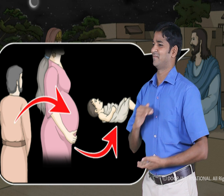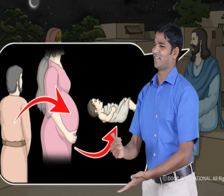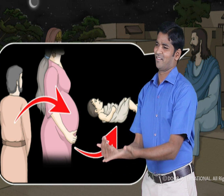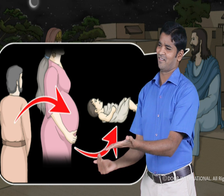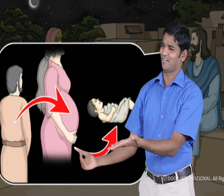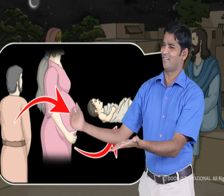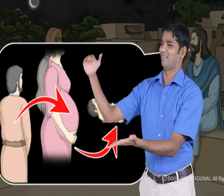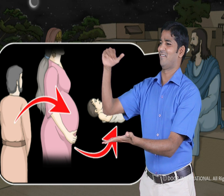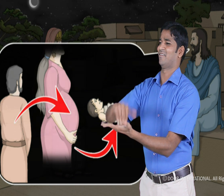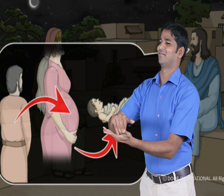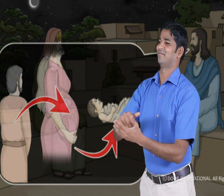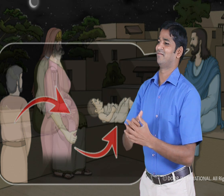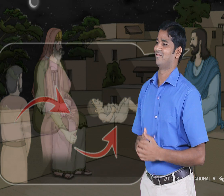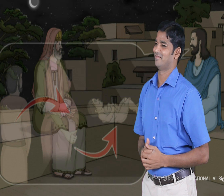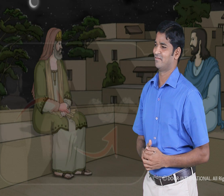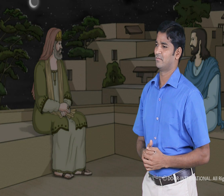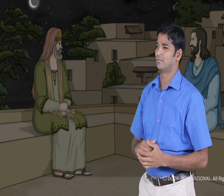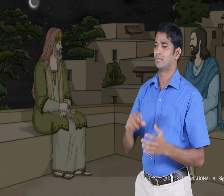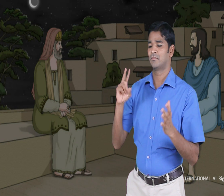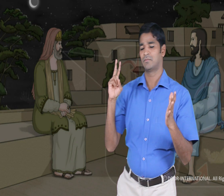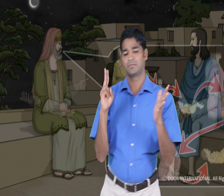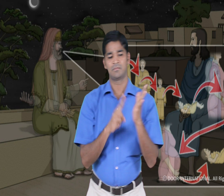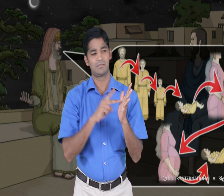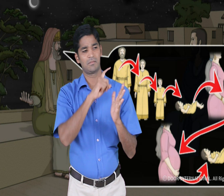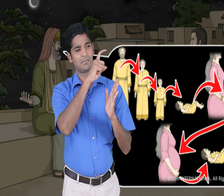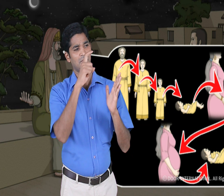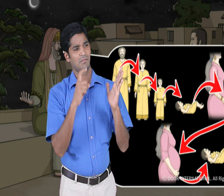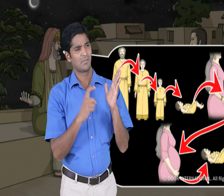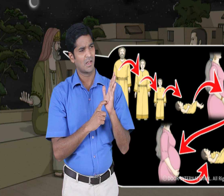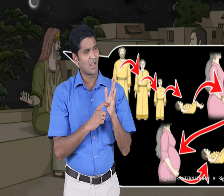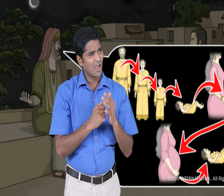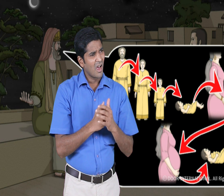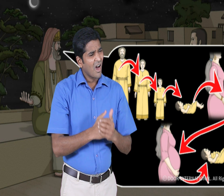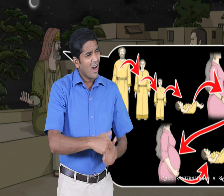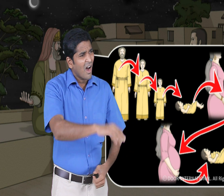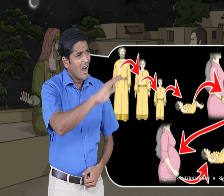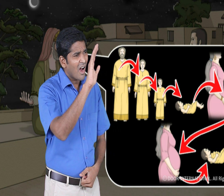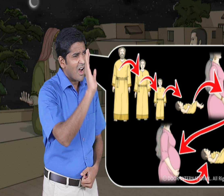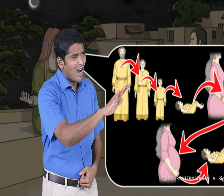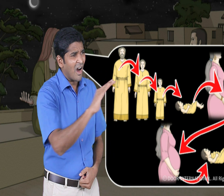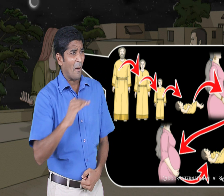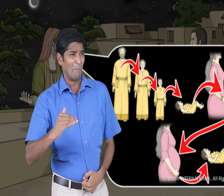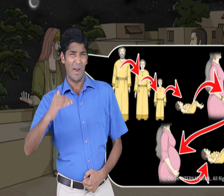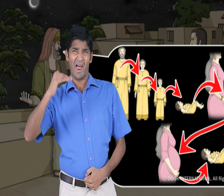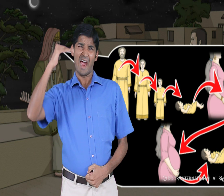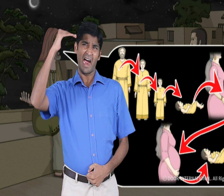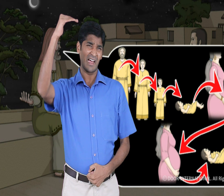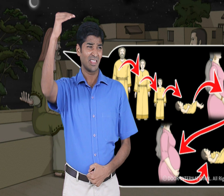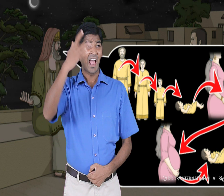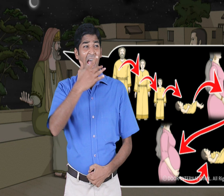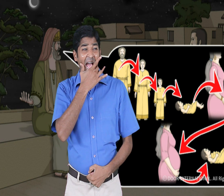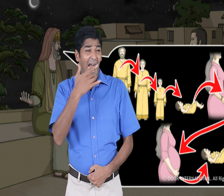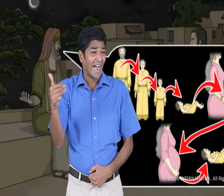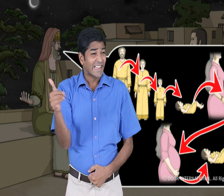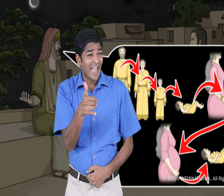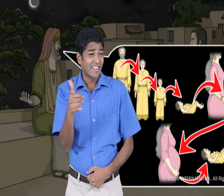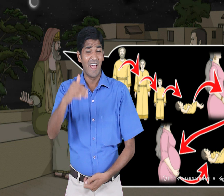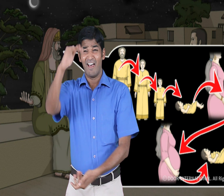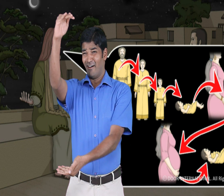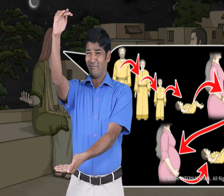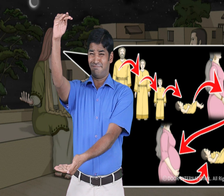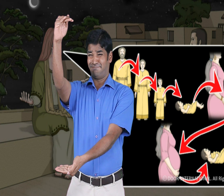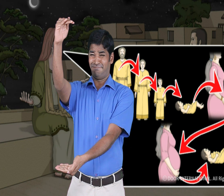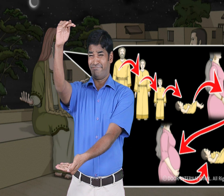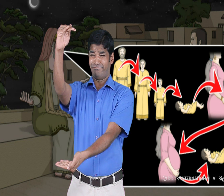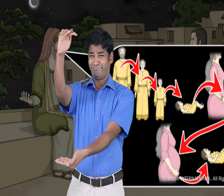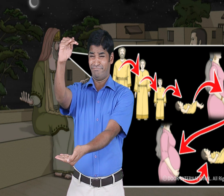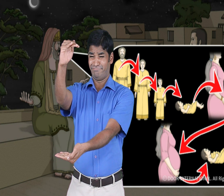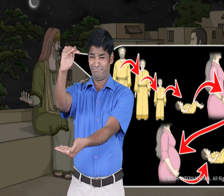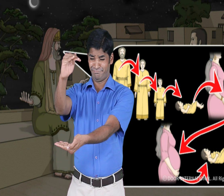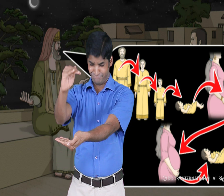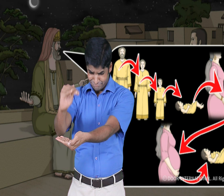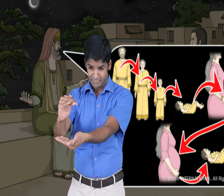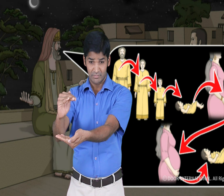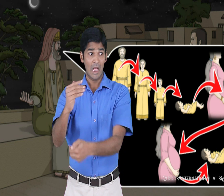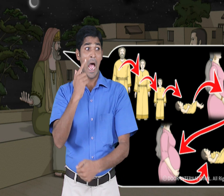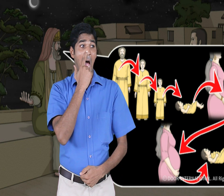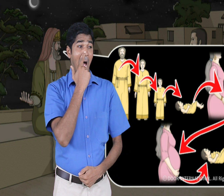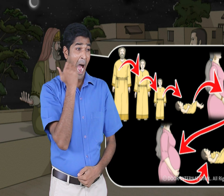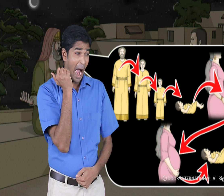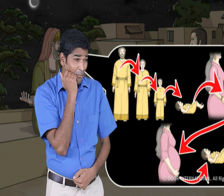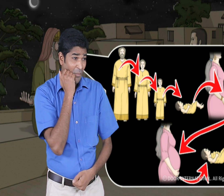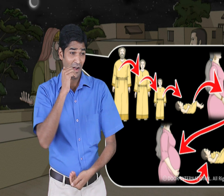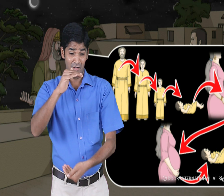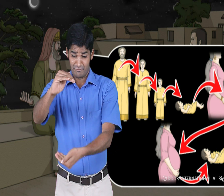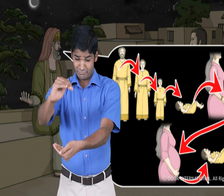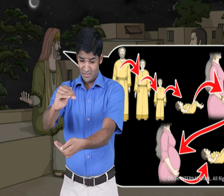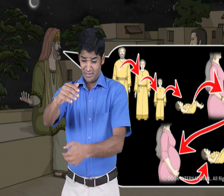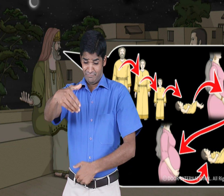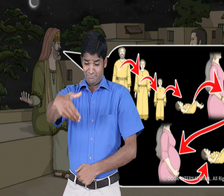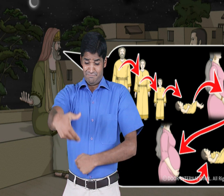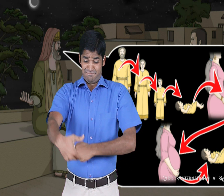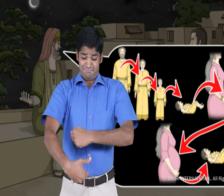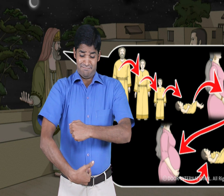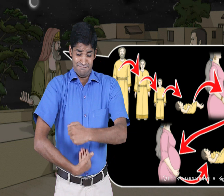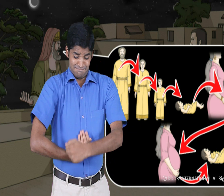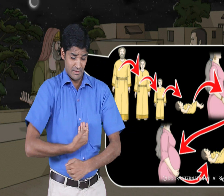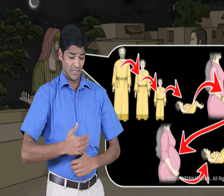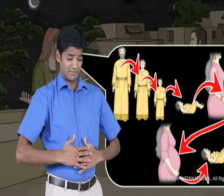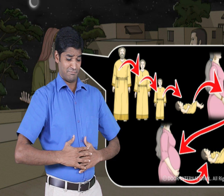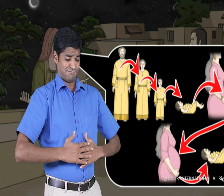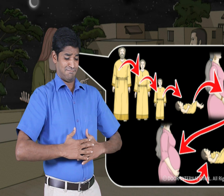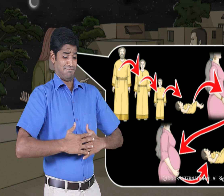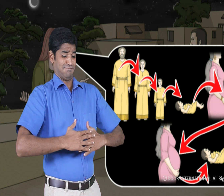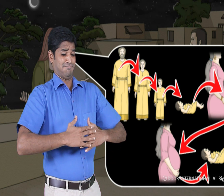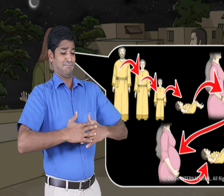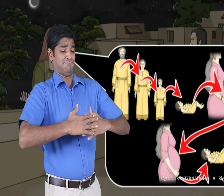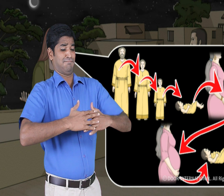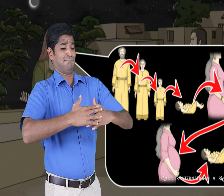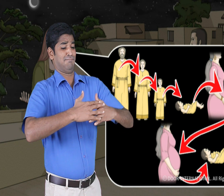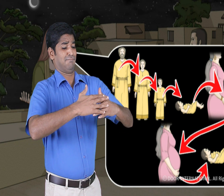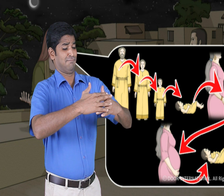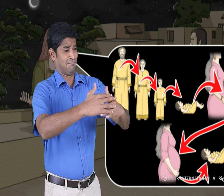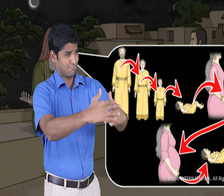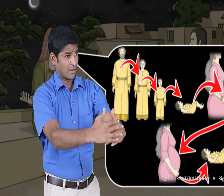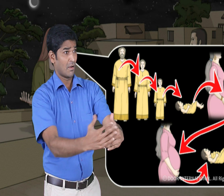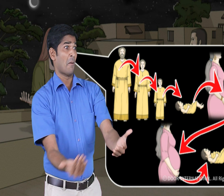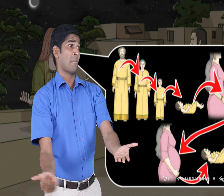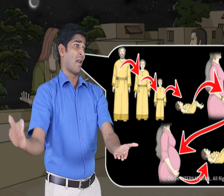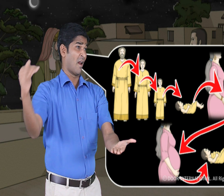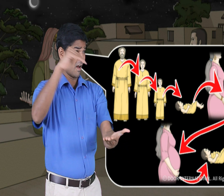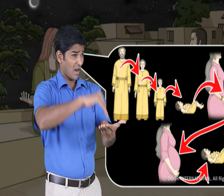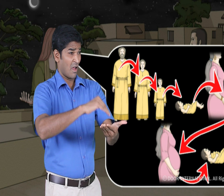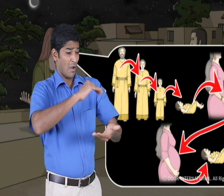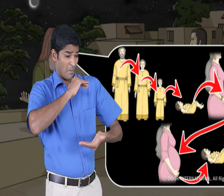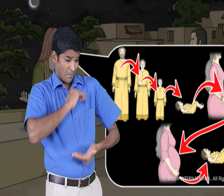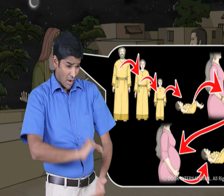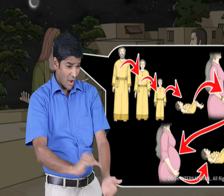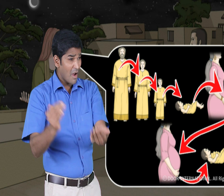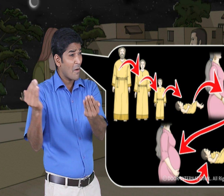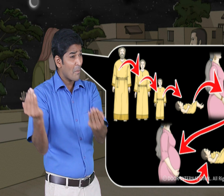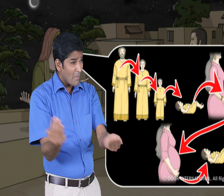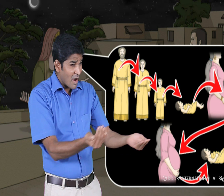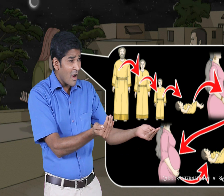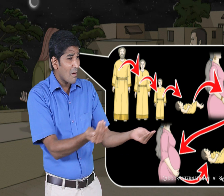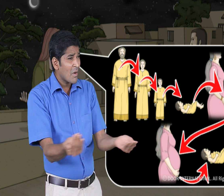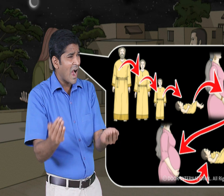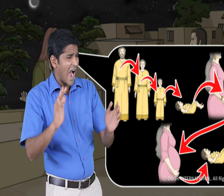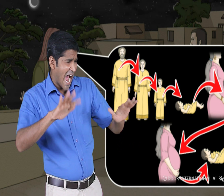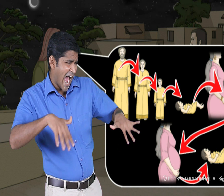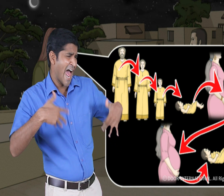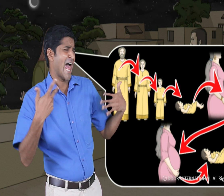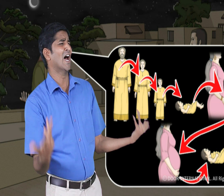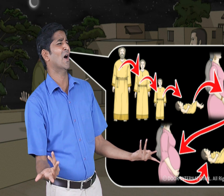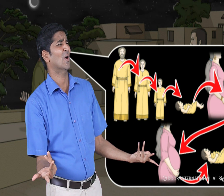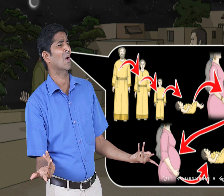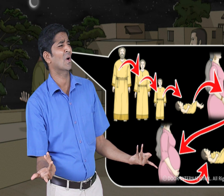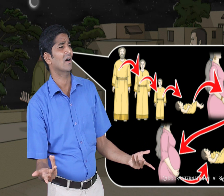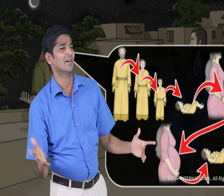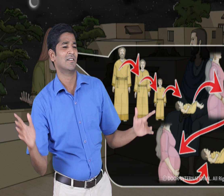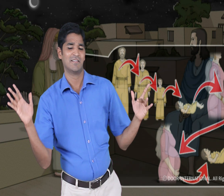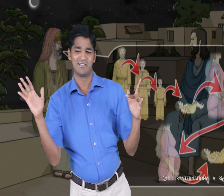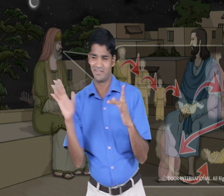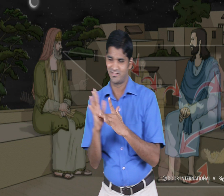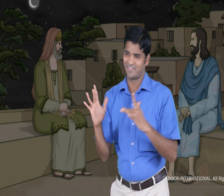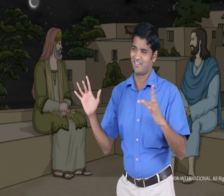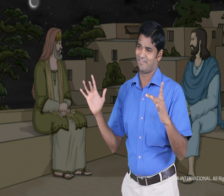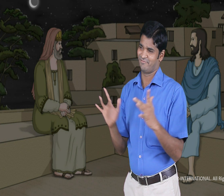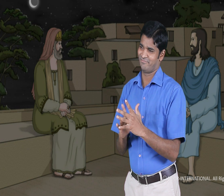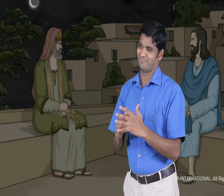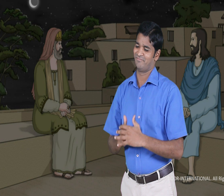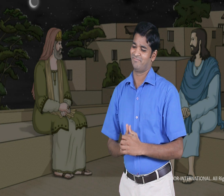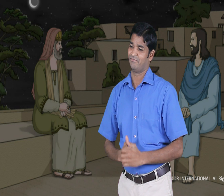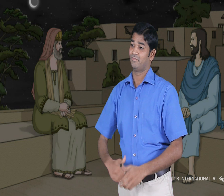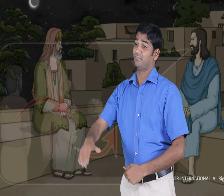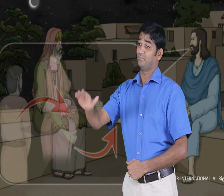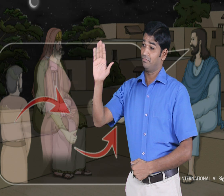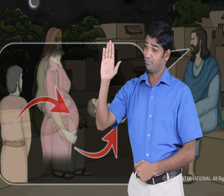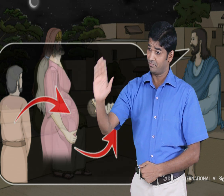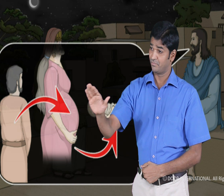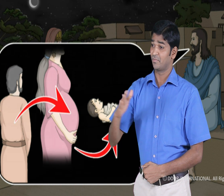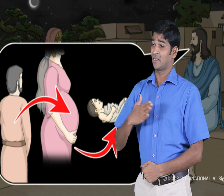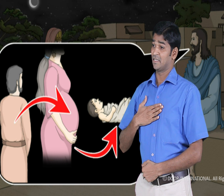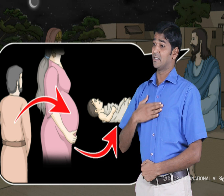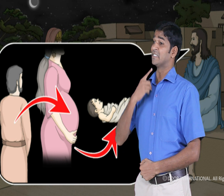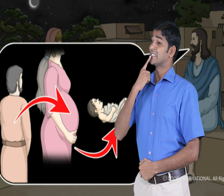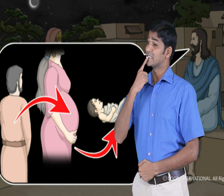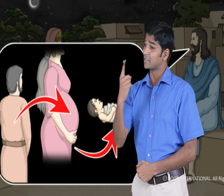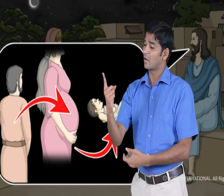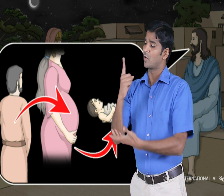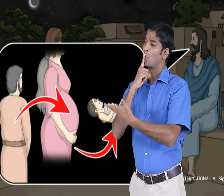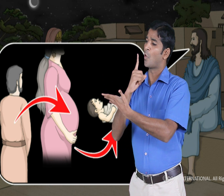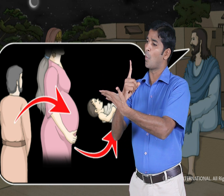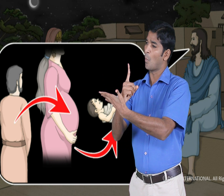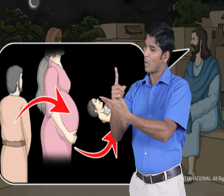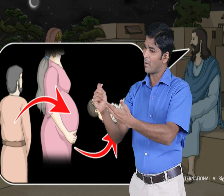“How can a man be born when he is old?” Nicodemus asked. “Can he enter his mother’s womb a second time to be born?”